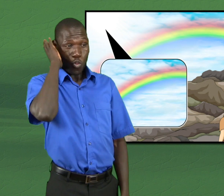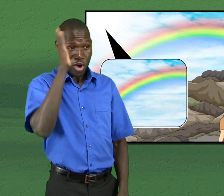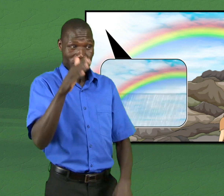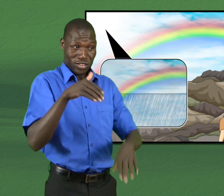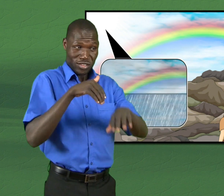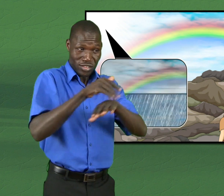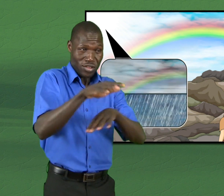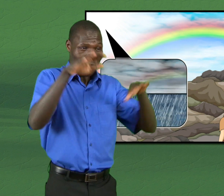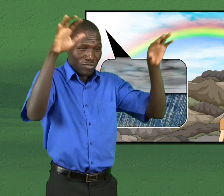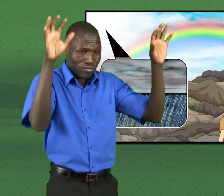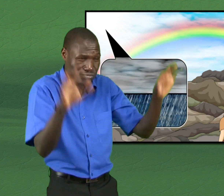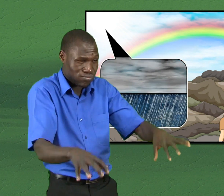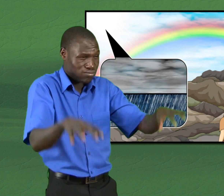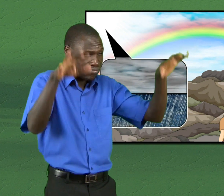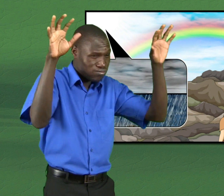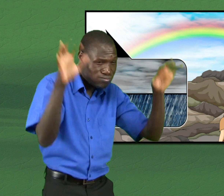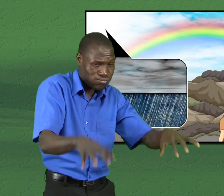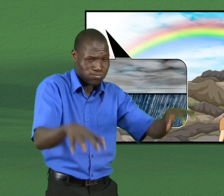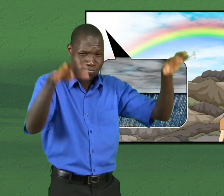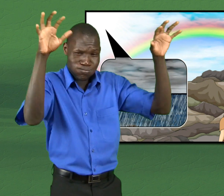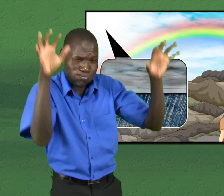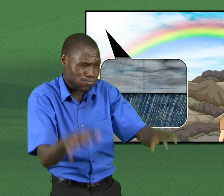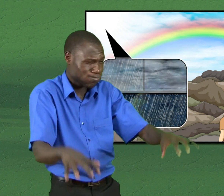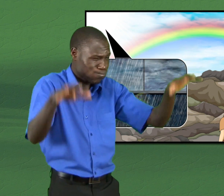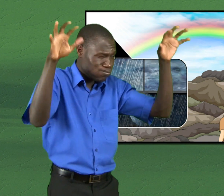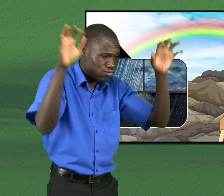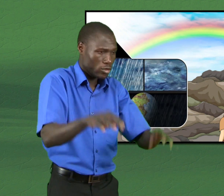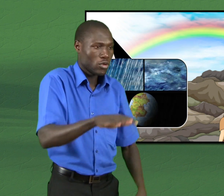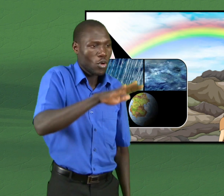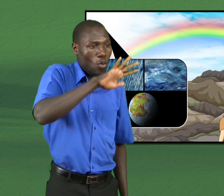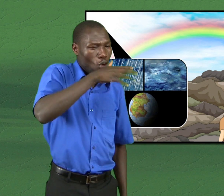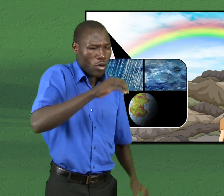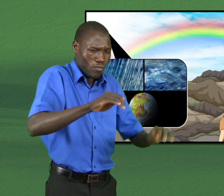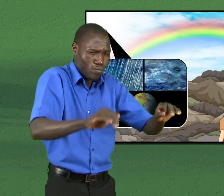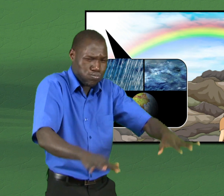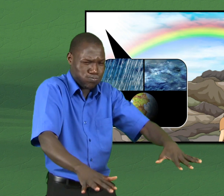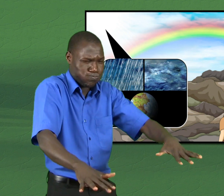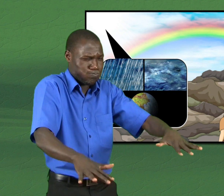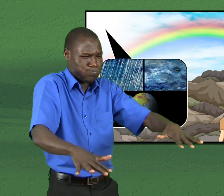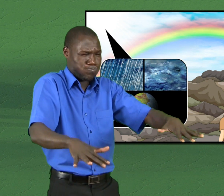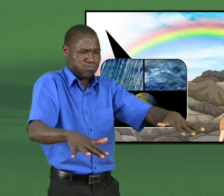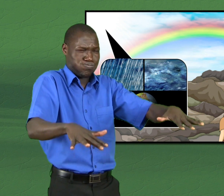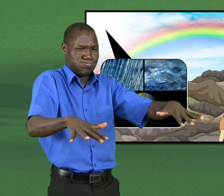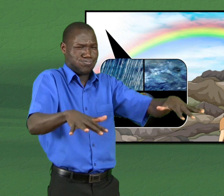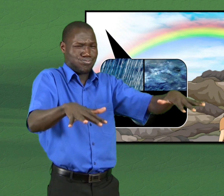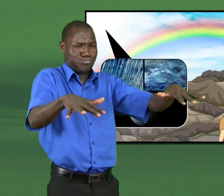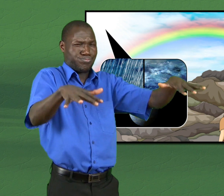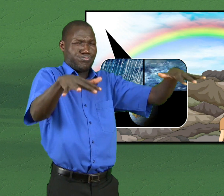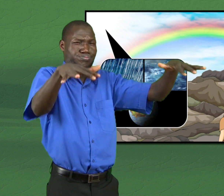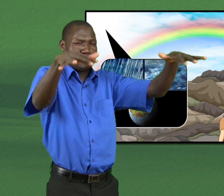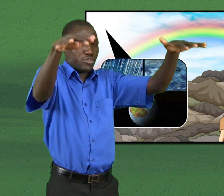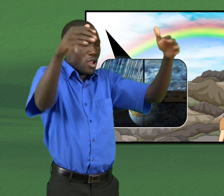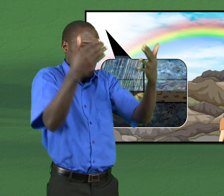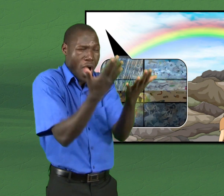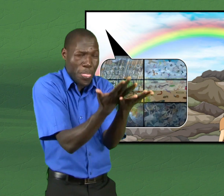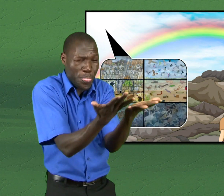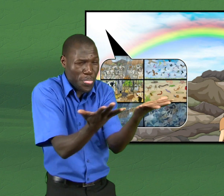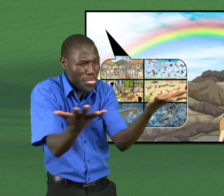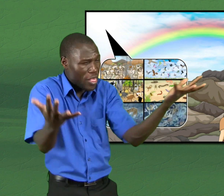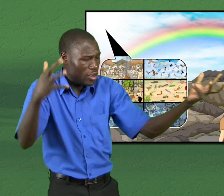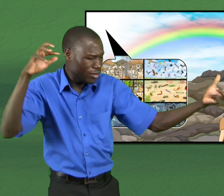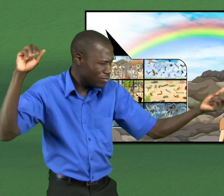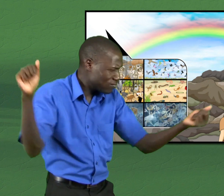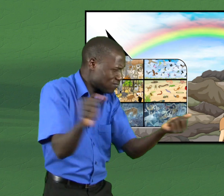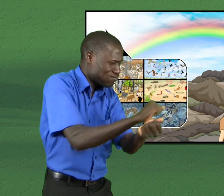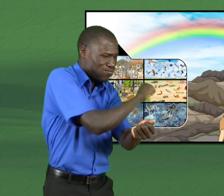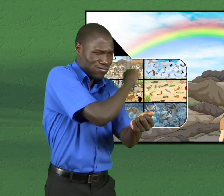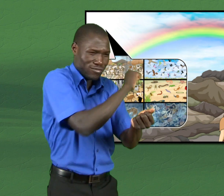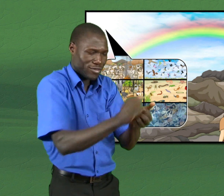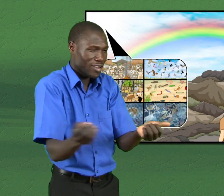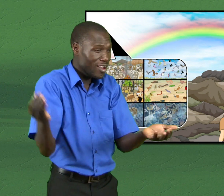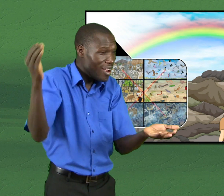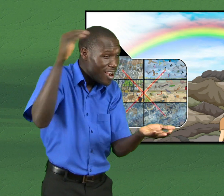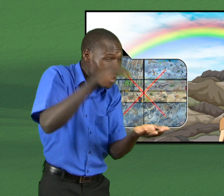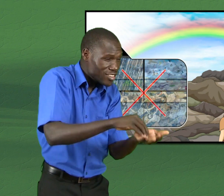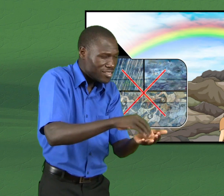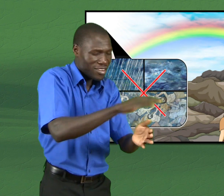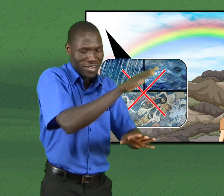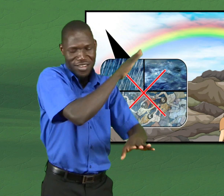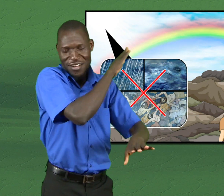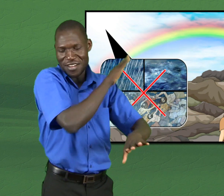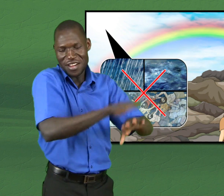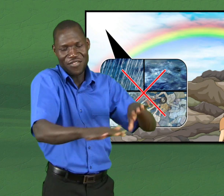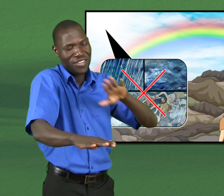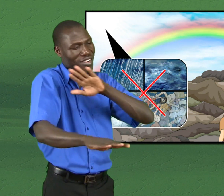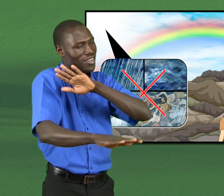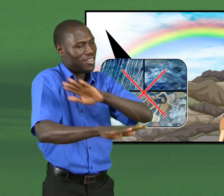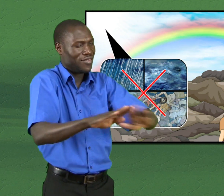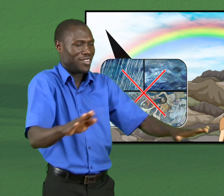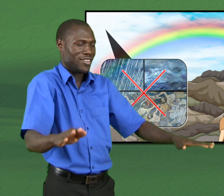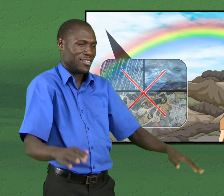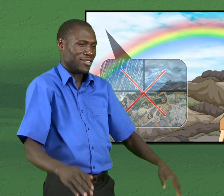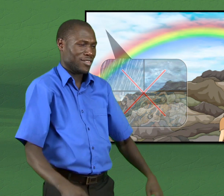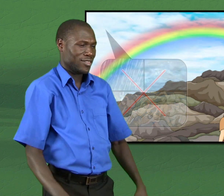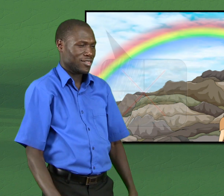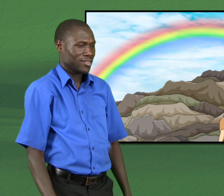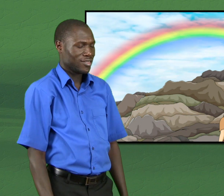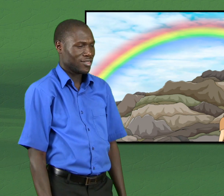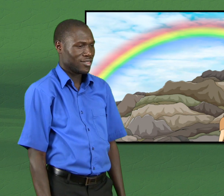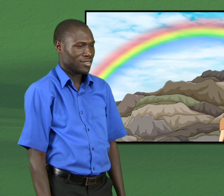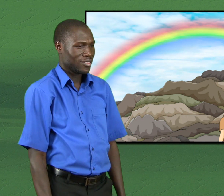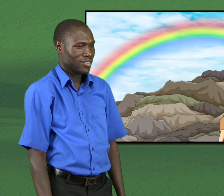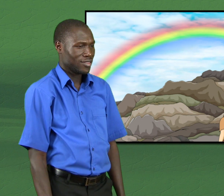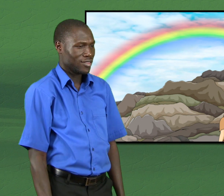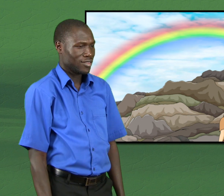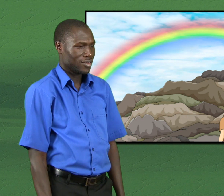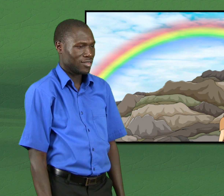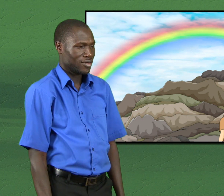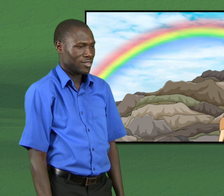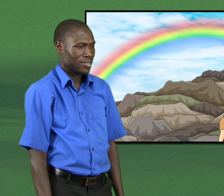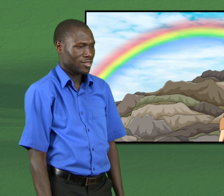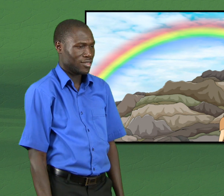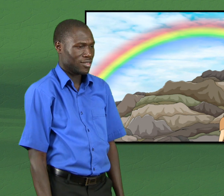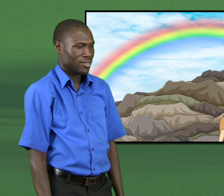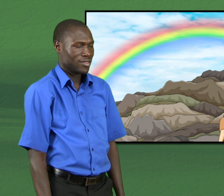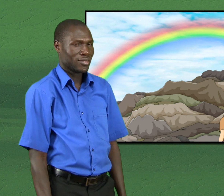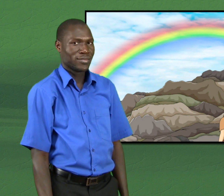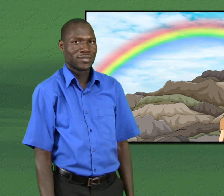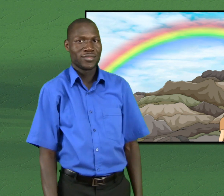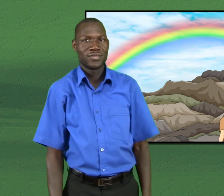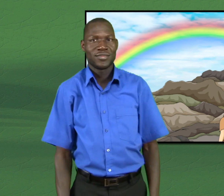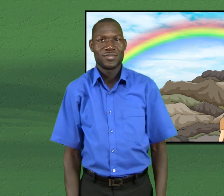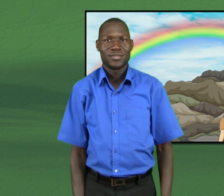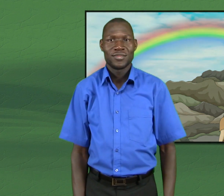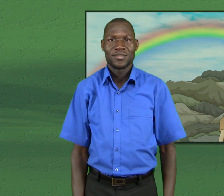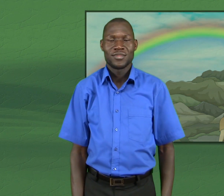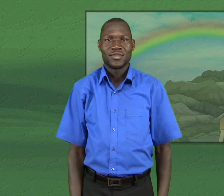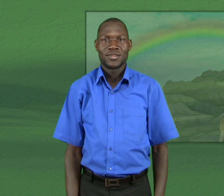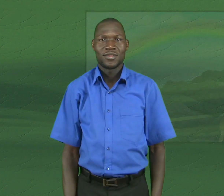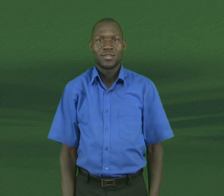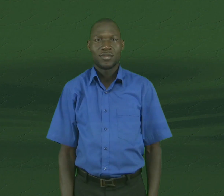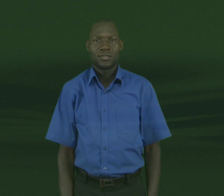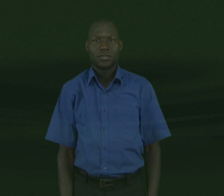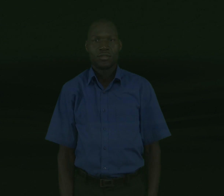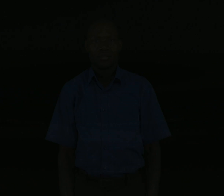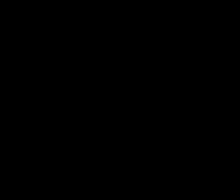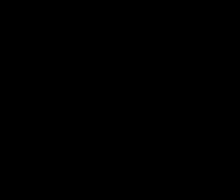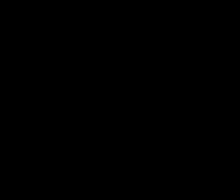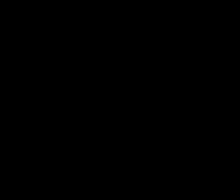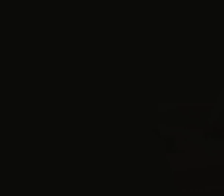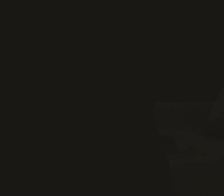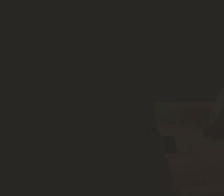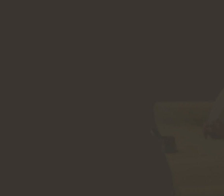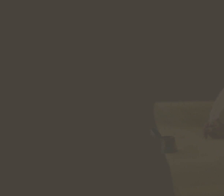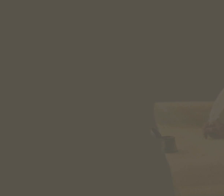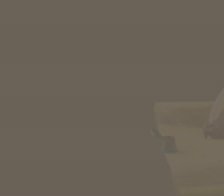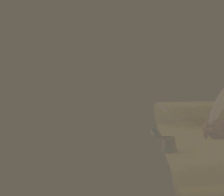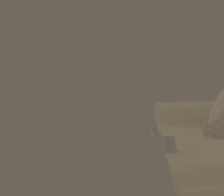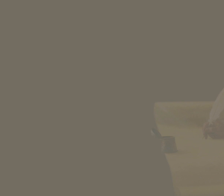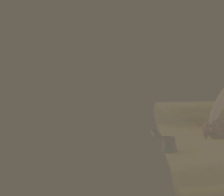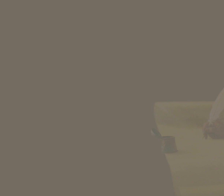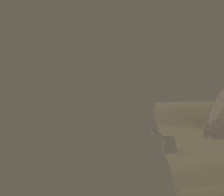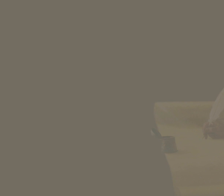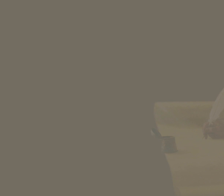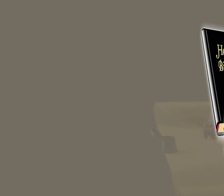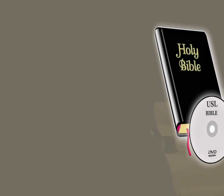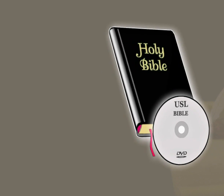Never again will the waters become a flood to destroy all life. And whenever the rainbow appears in the clouds, I will see it and remember the everlasting covenant between God and every living creature of every kind that is on the earth.”